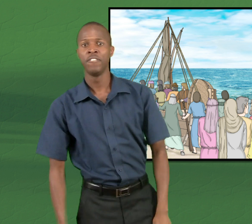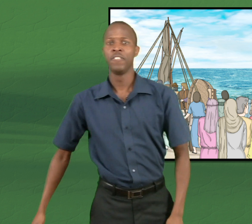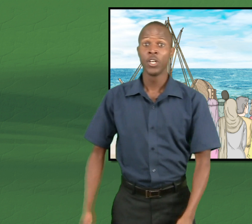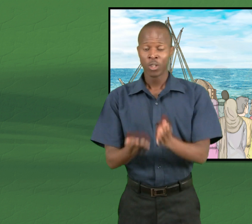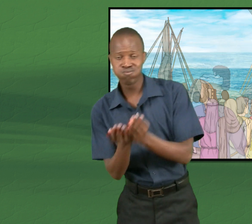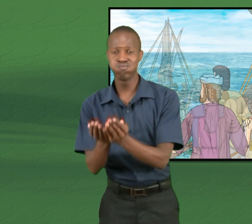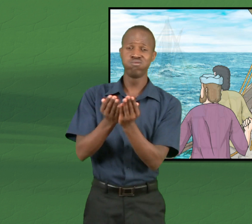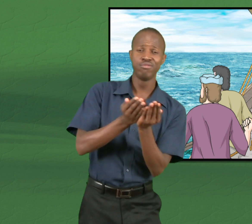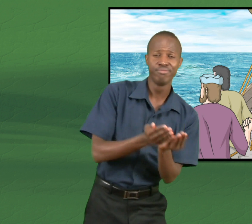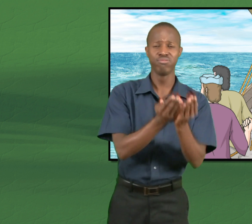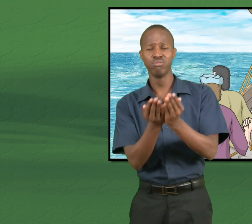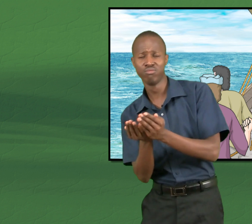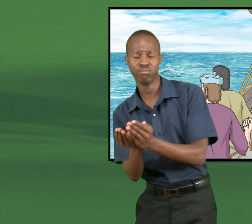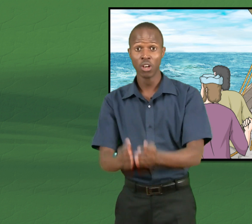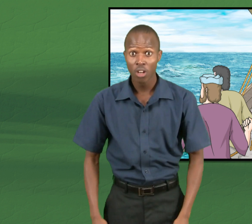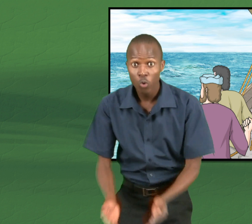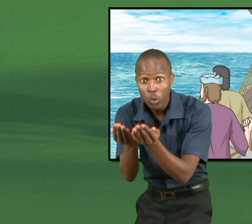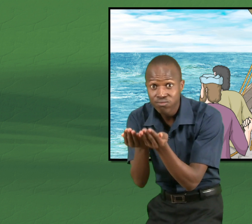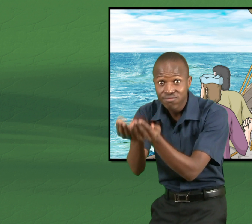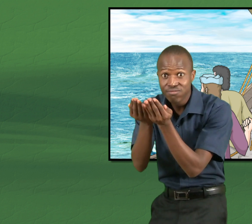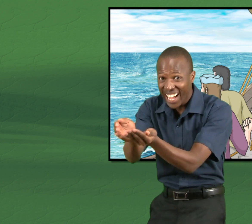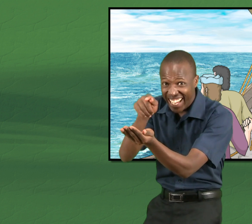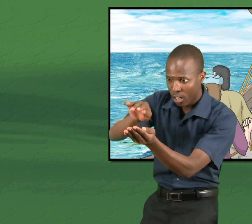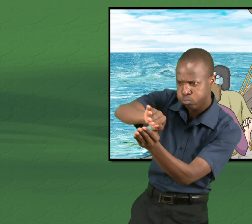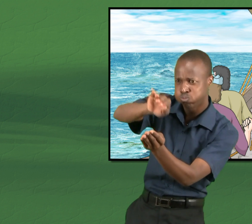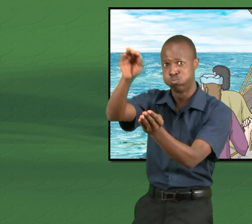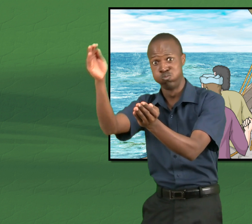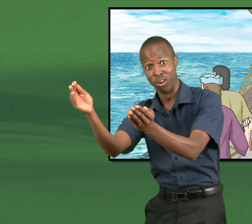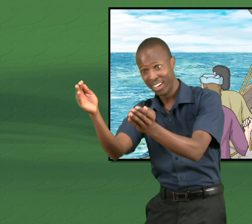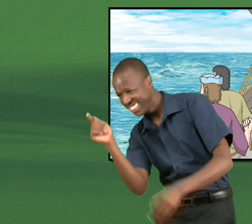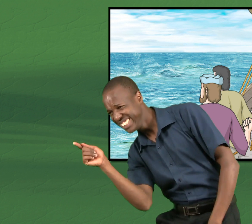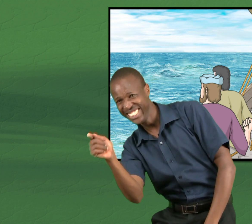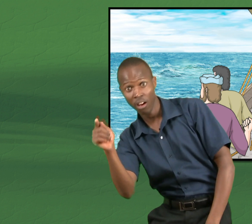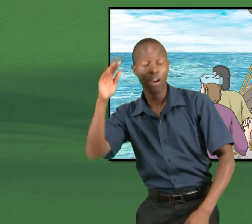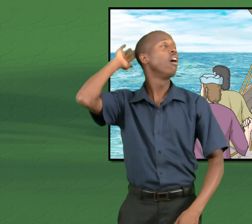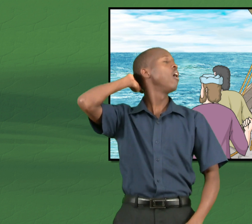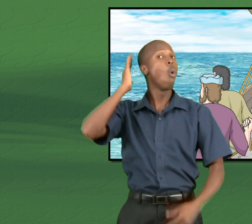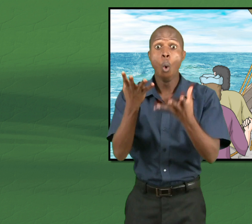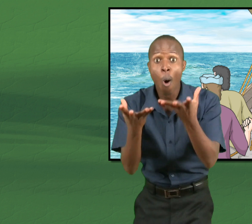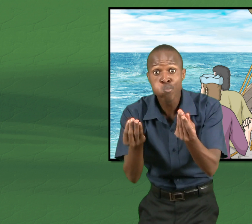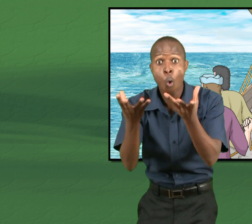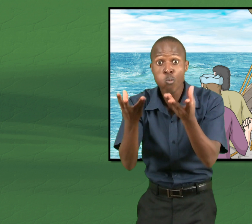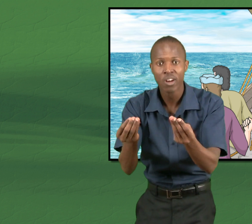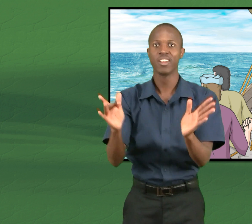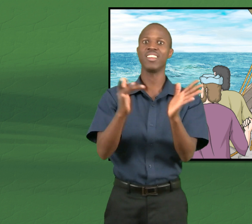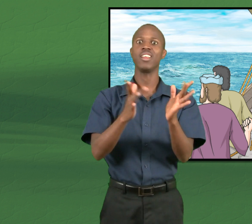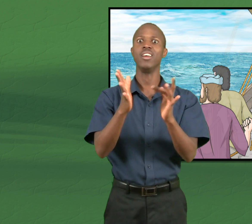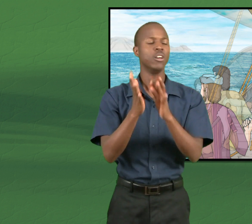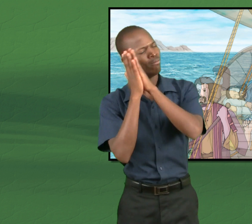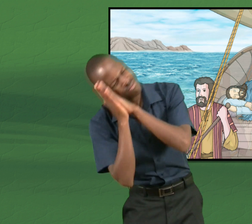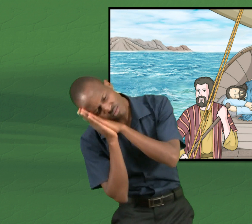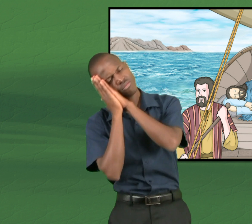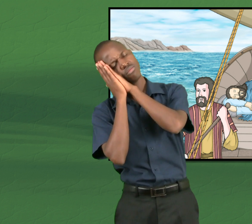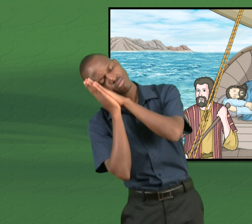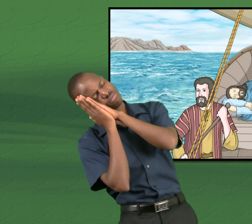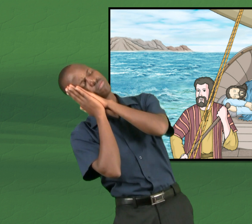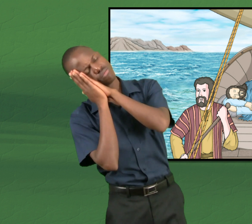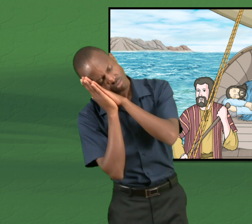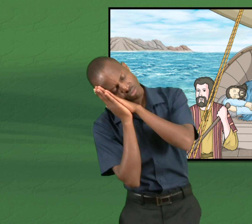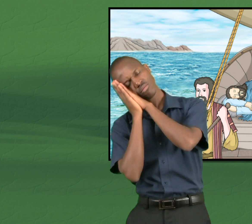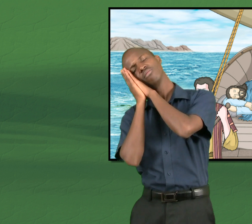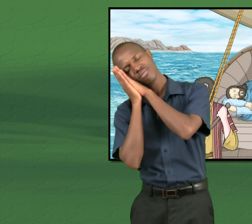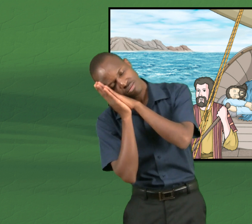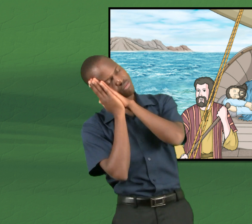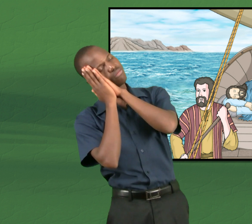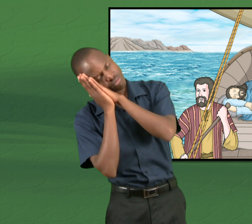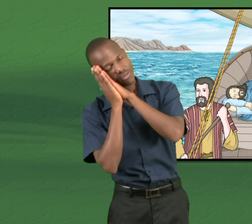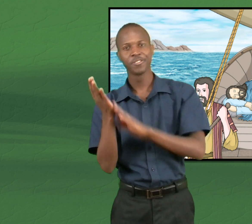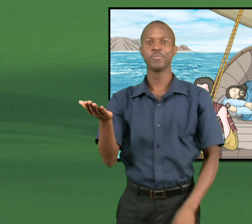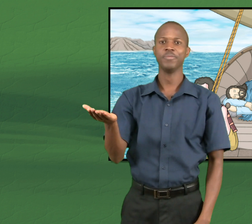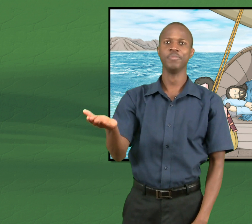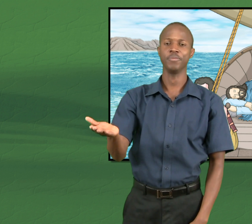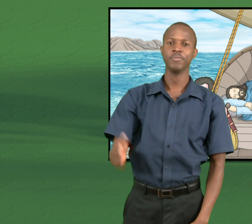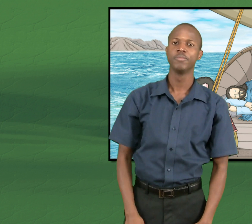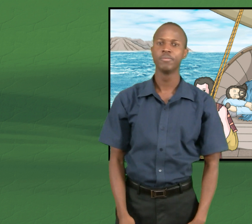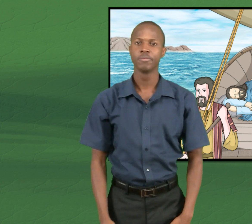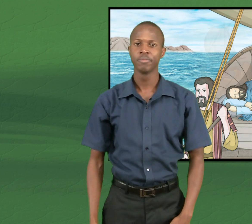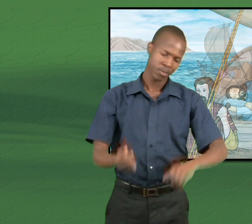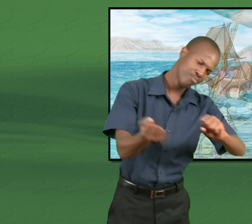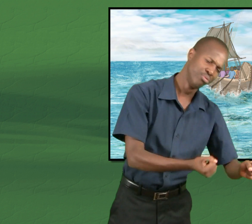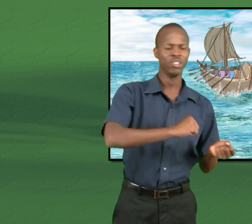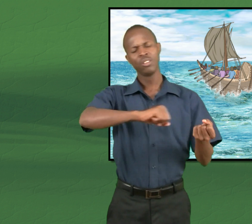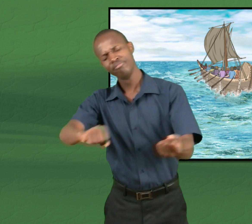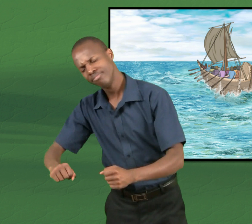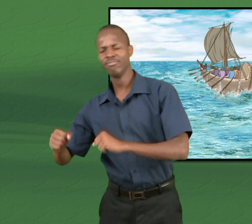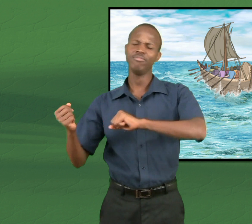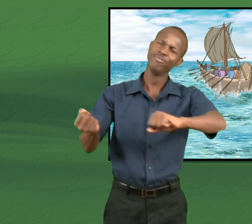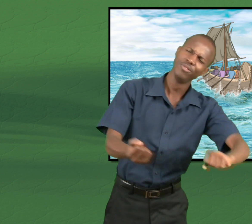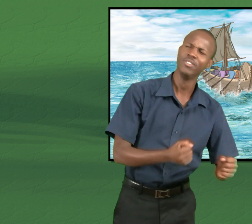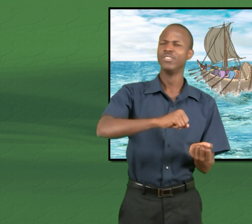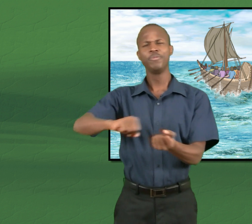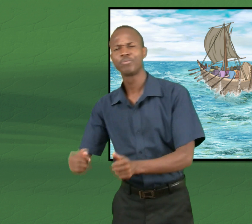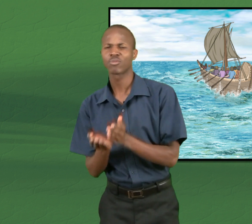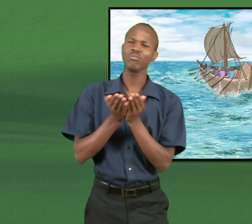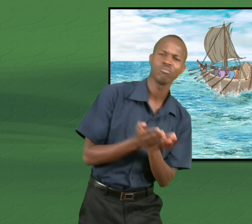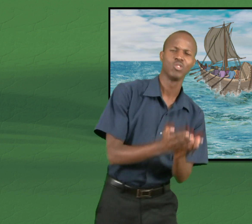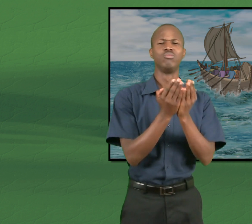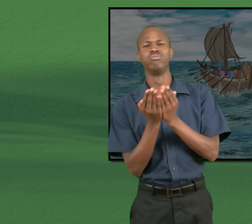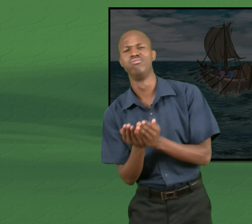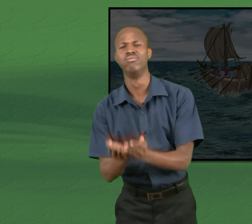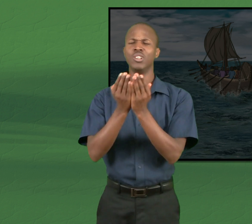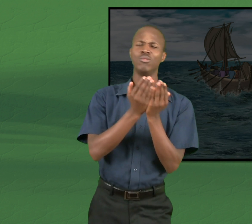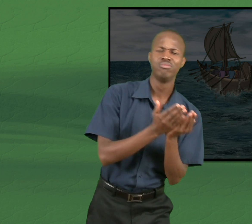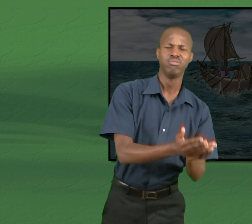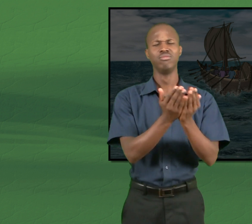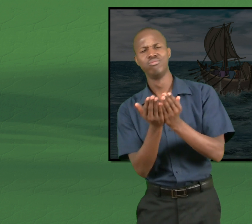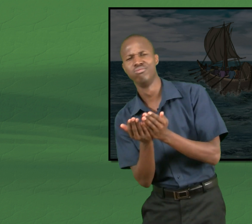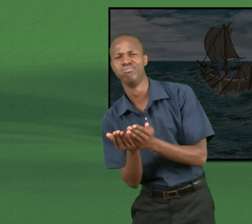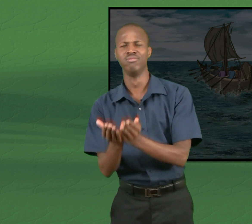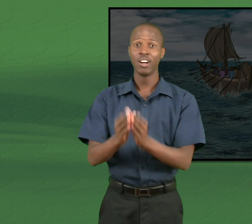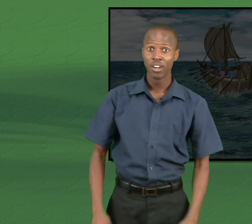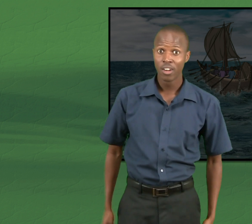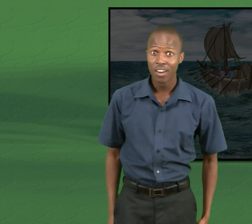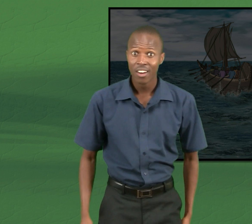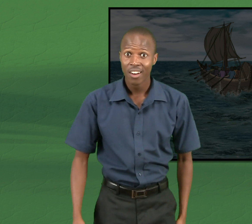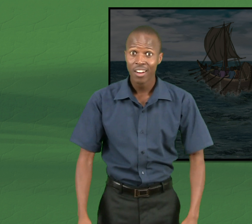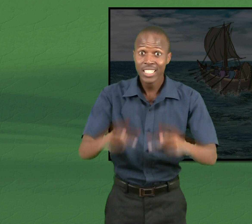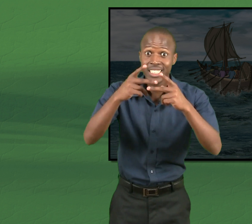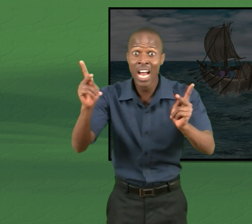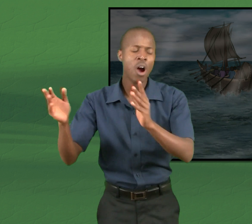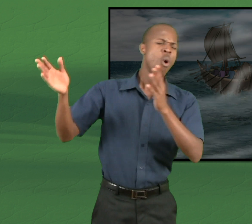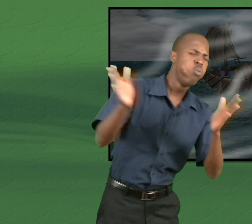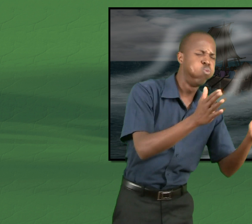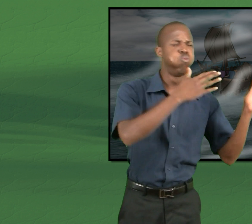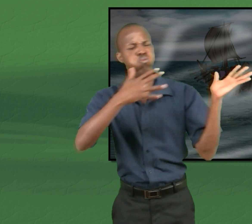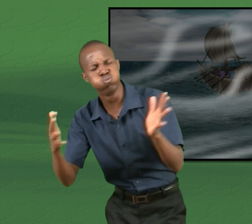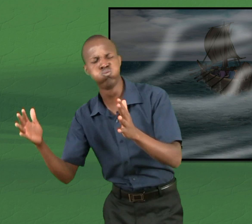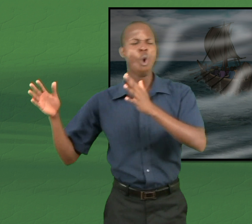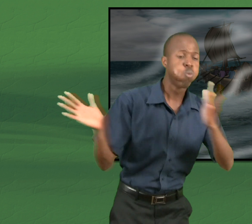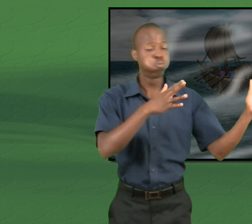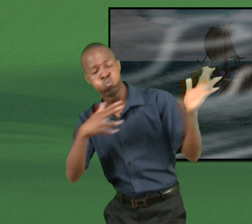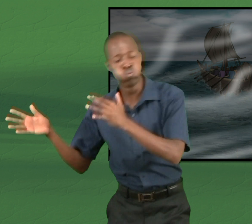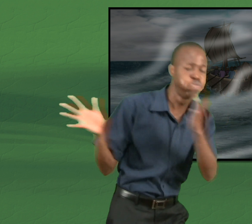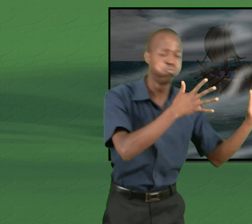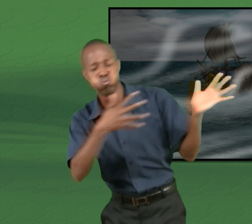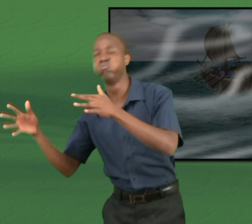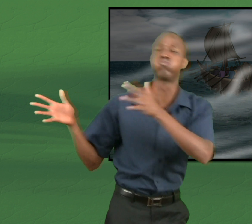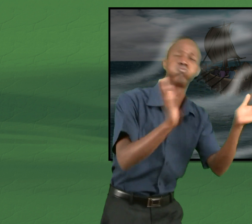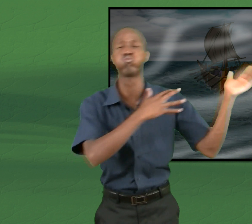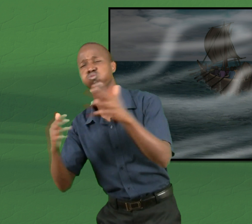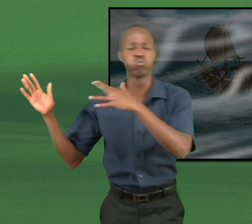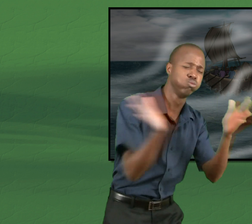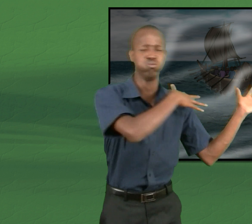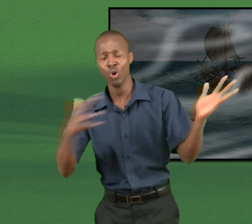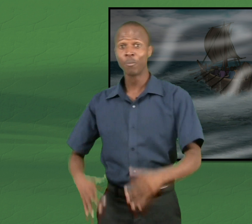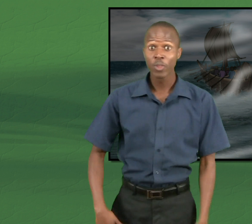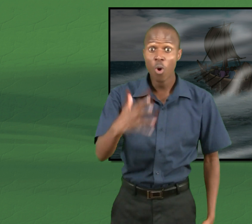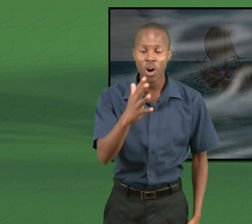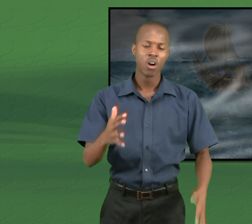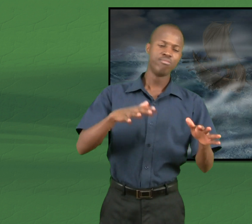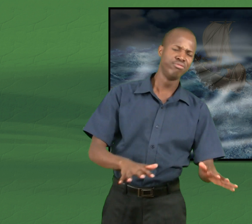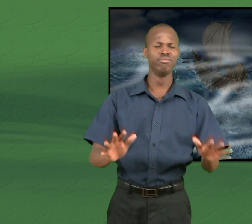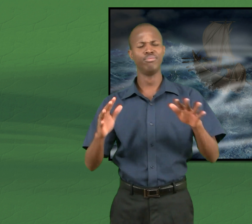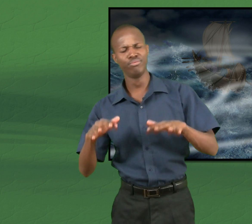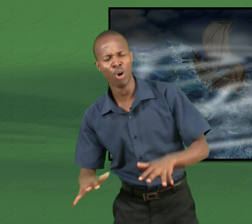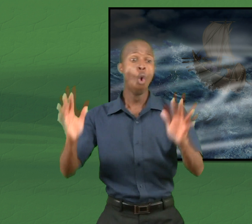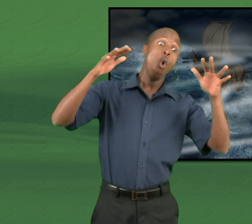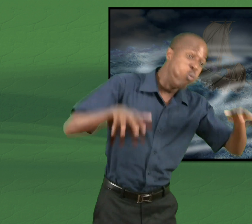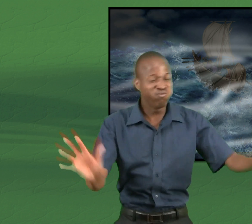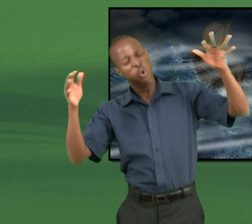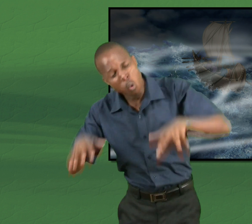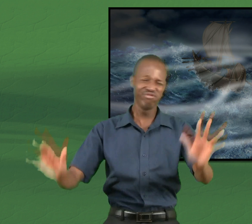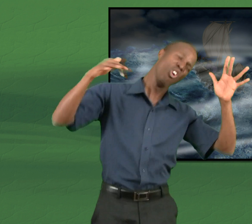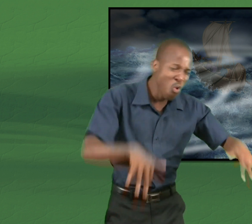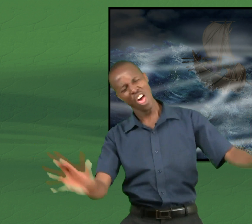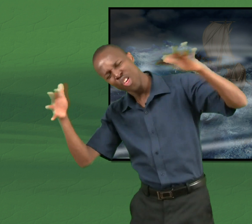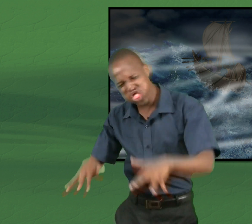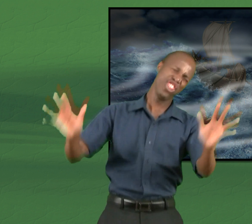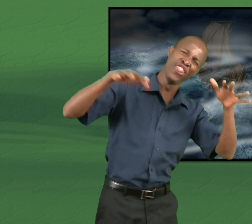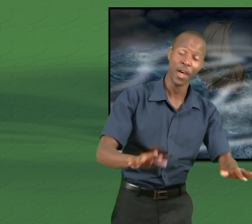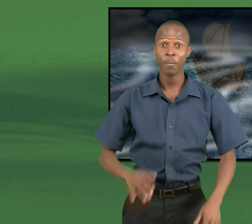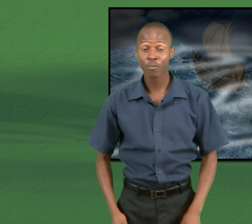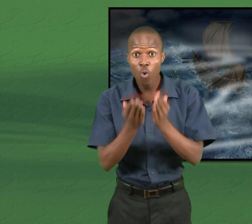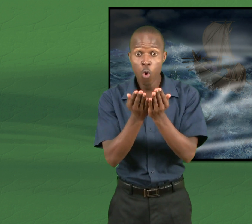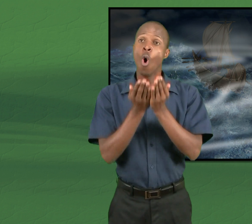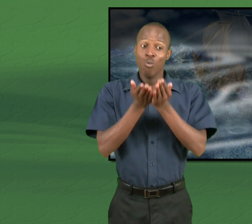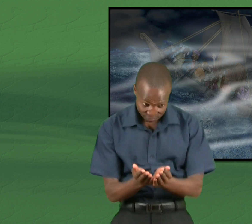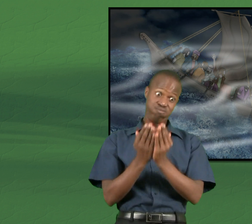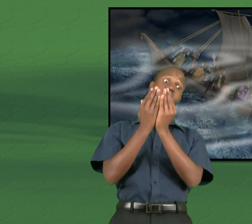Soon a violent windstorm came up, and the waves were breaking over the boat, so that it was being swamped.